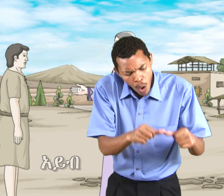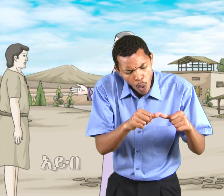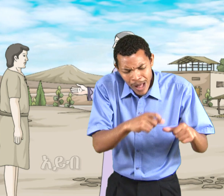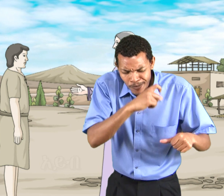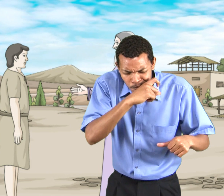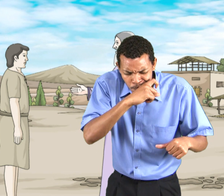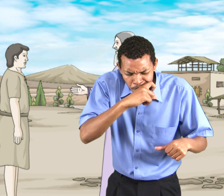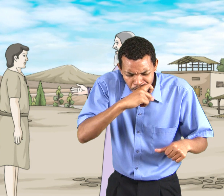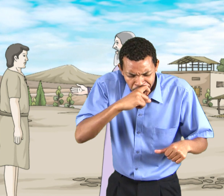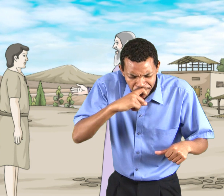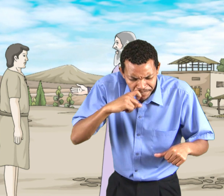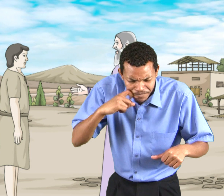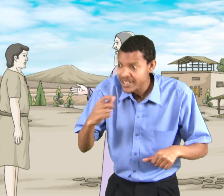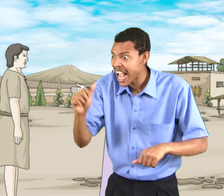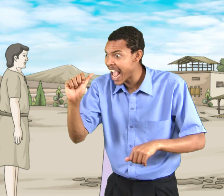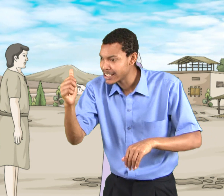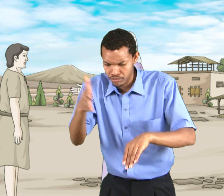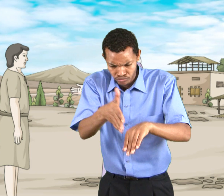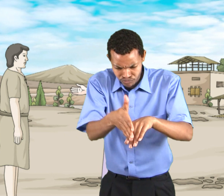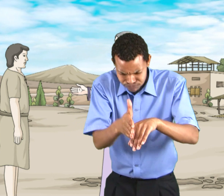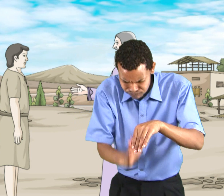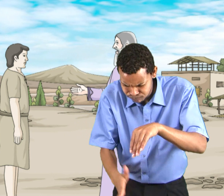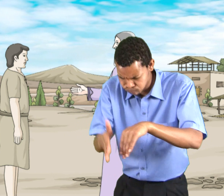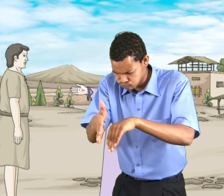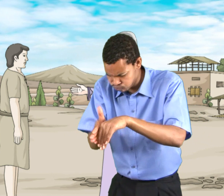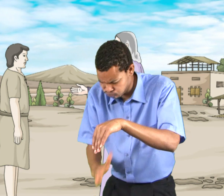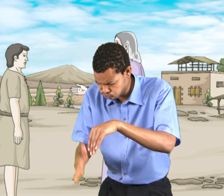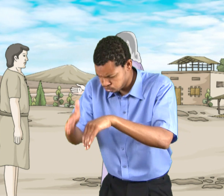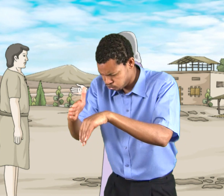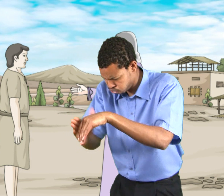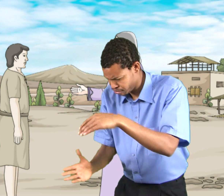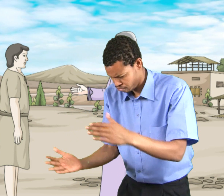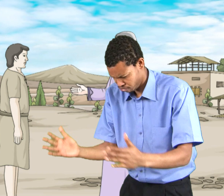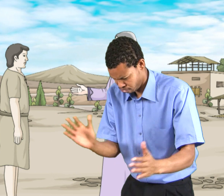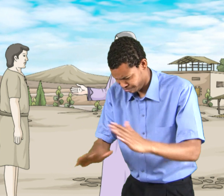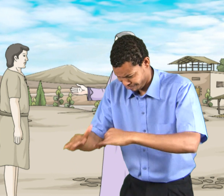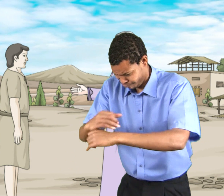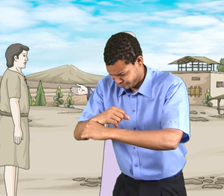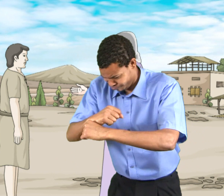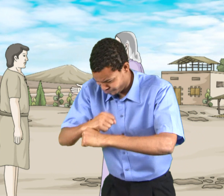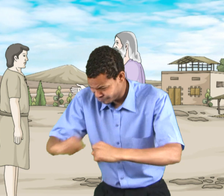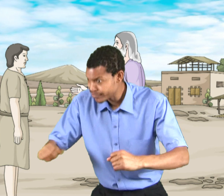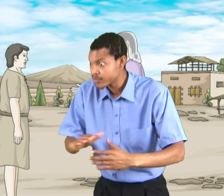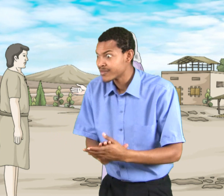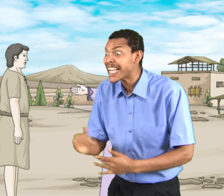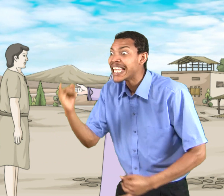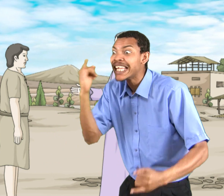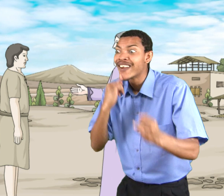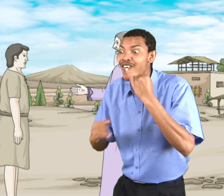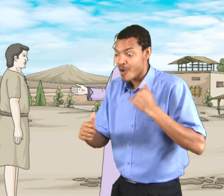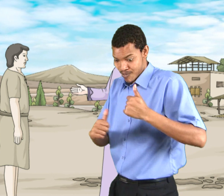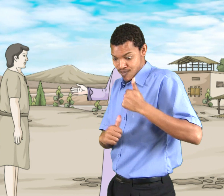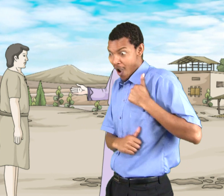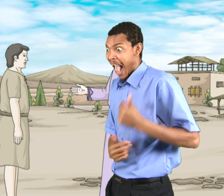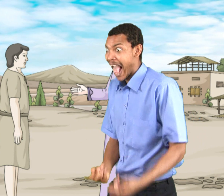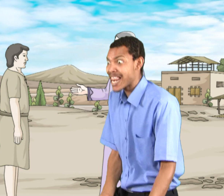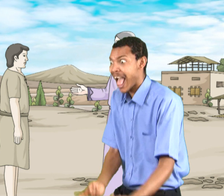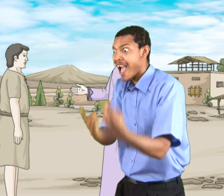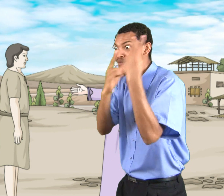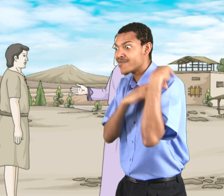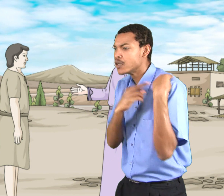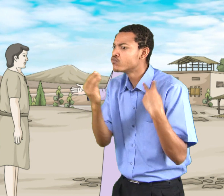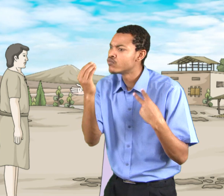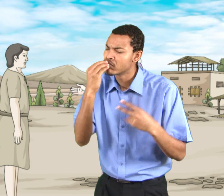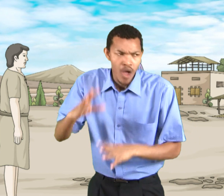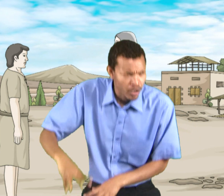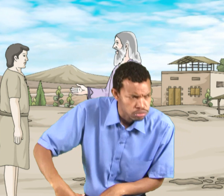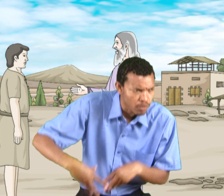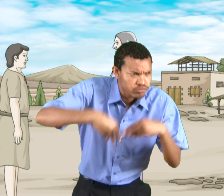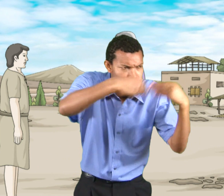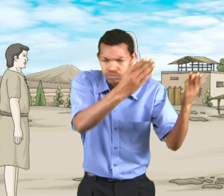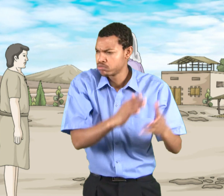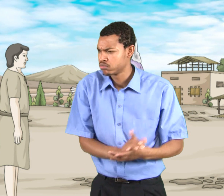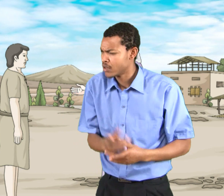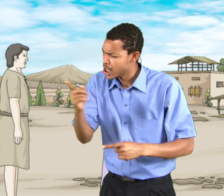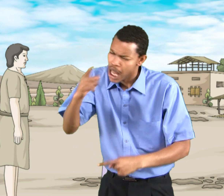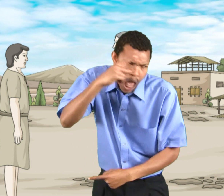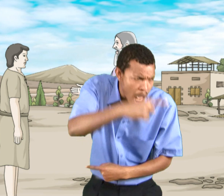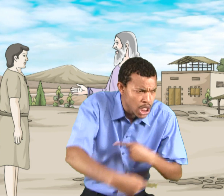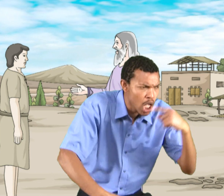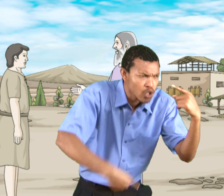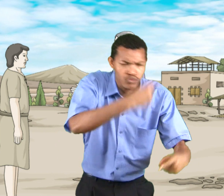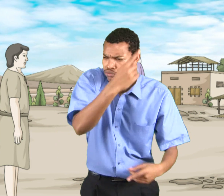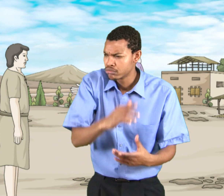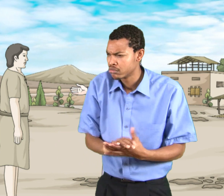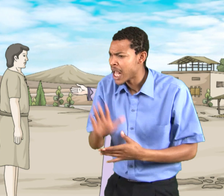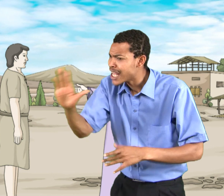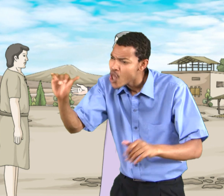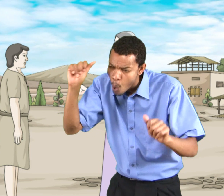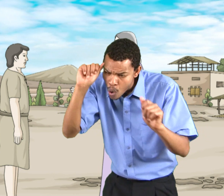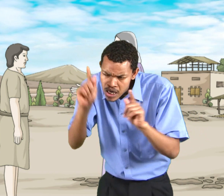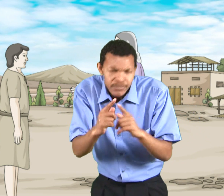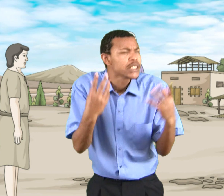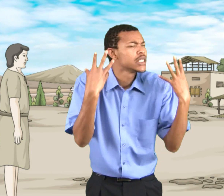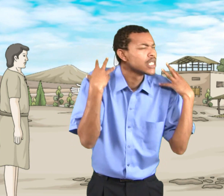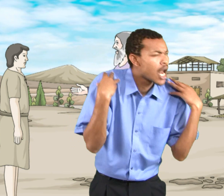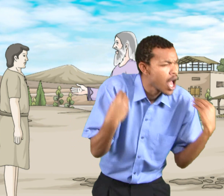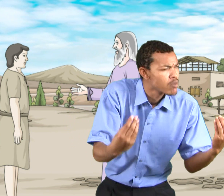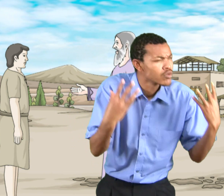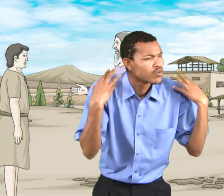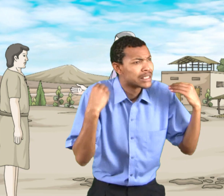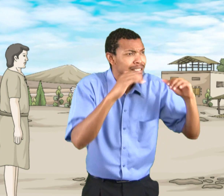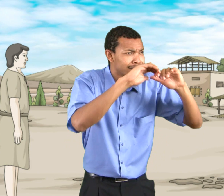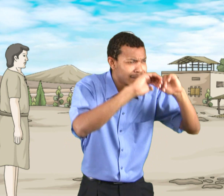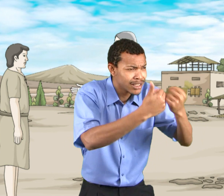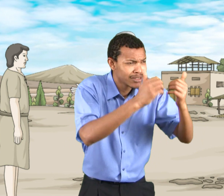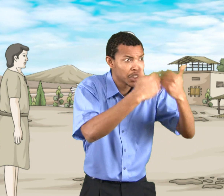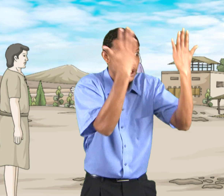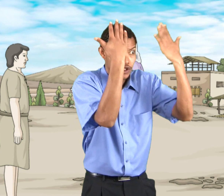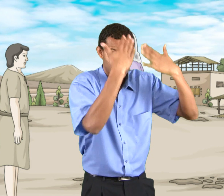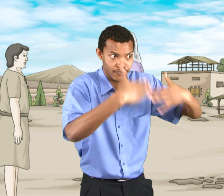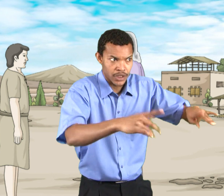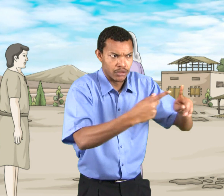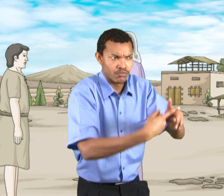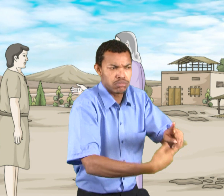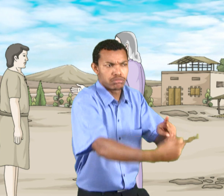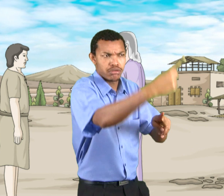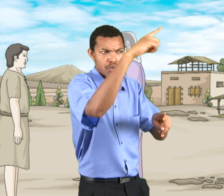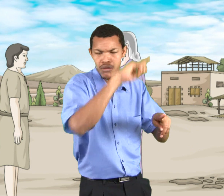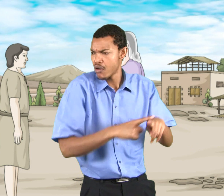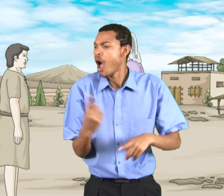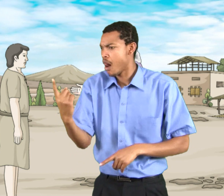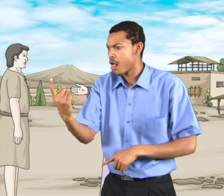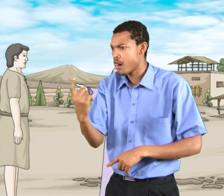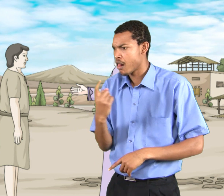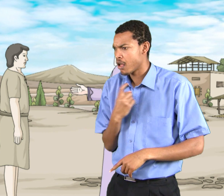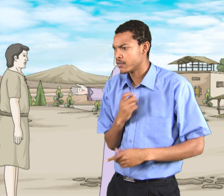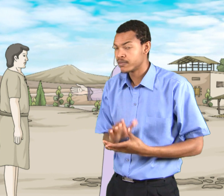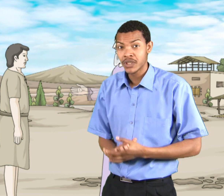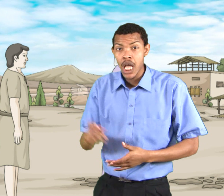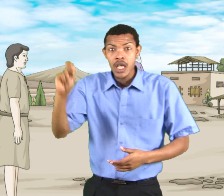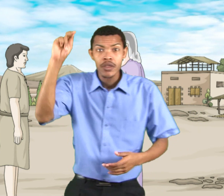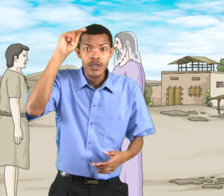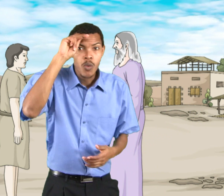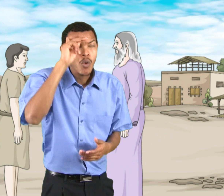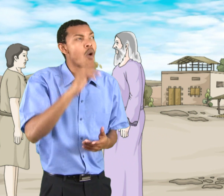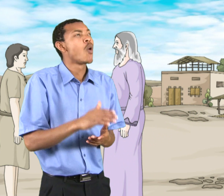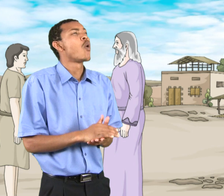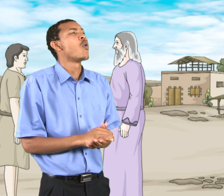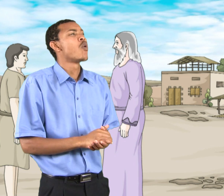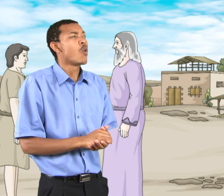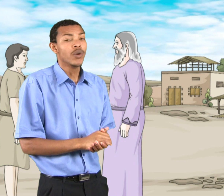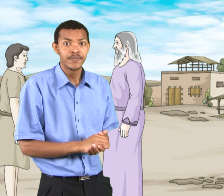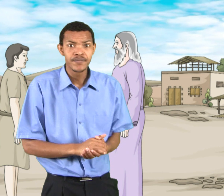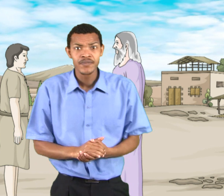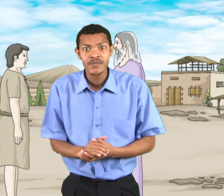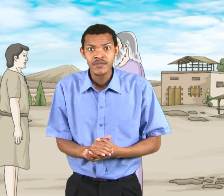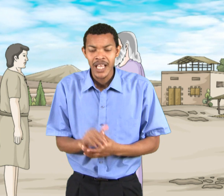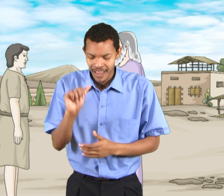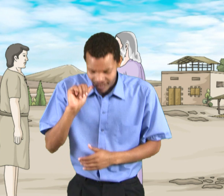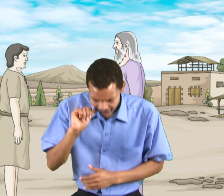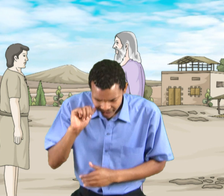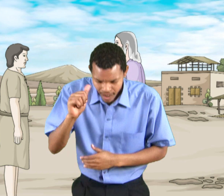Check on the welfare of your brothers and bring back an assurance from them.